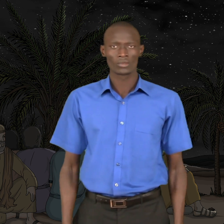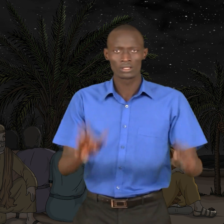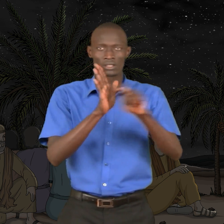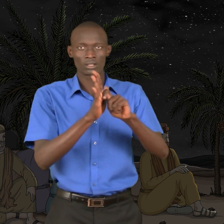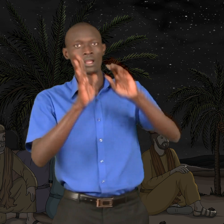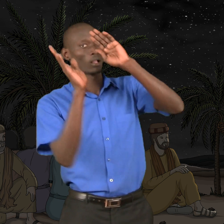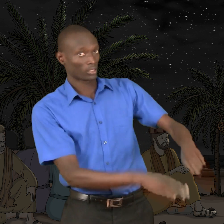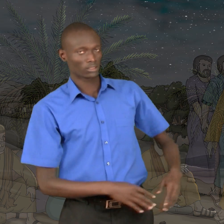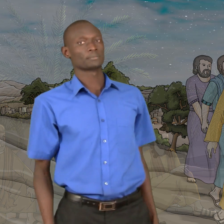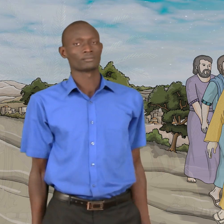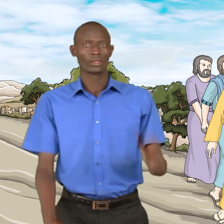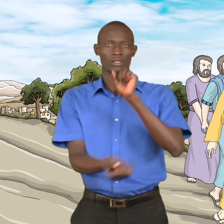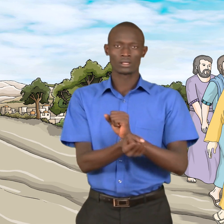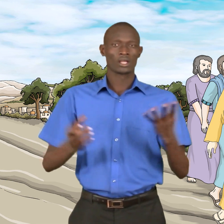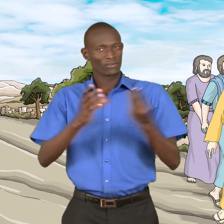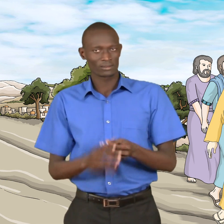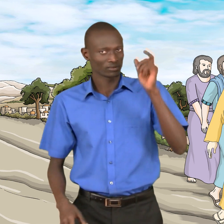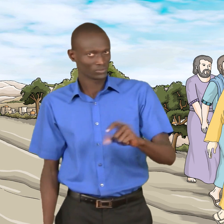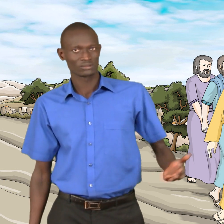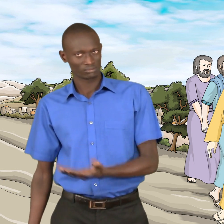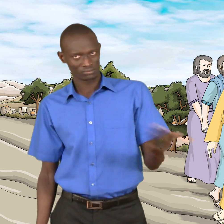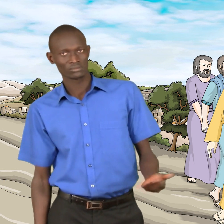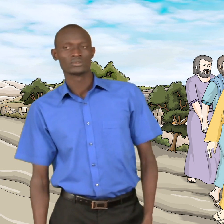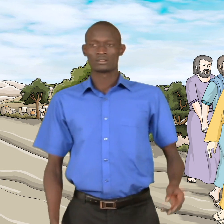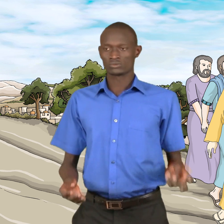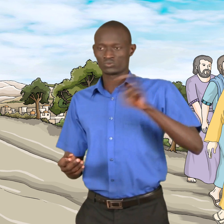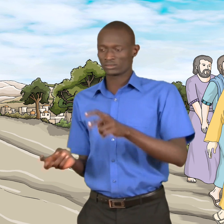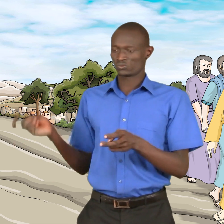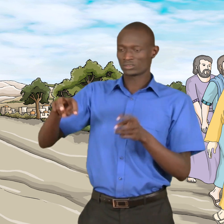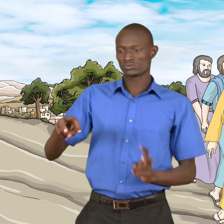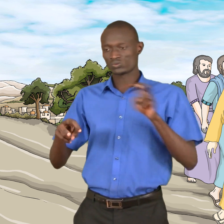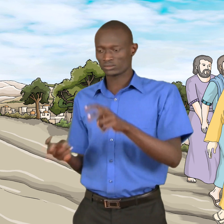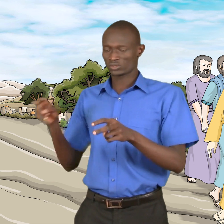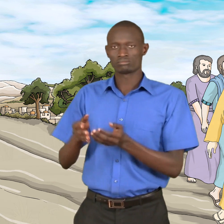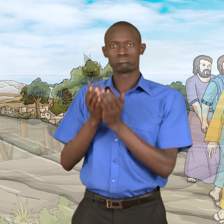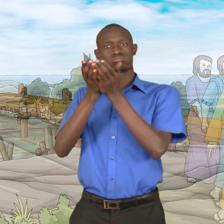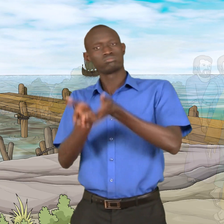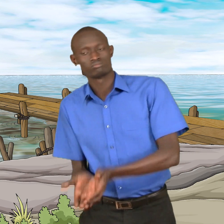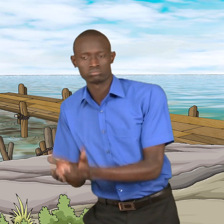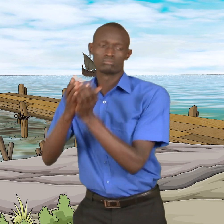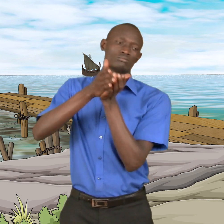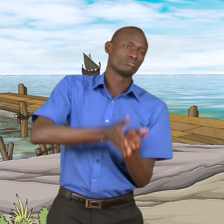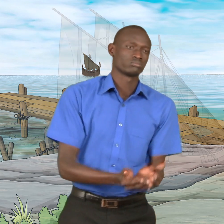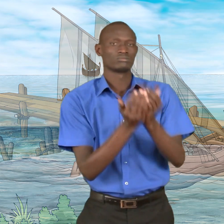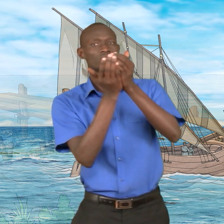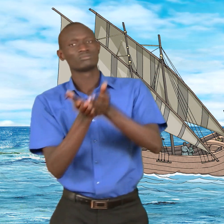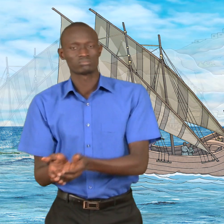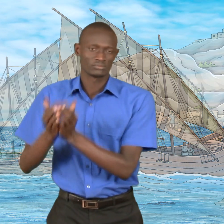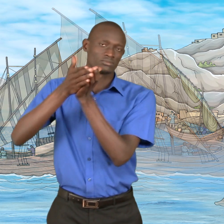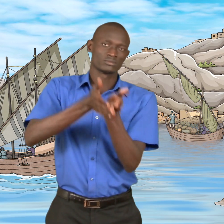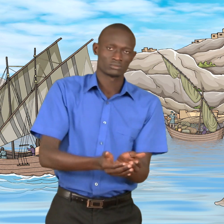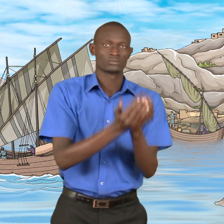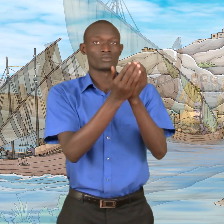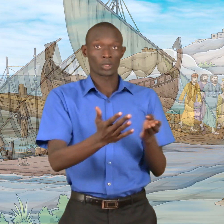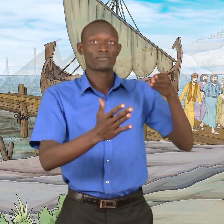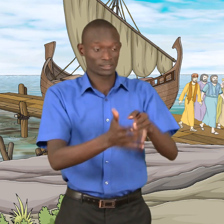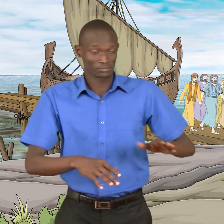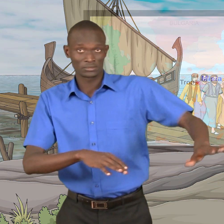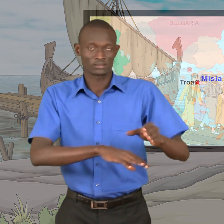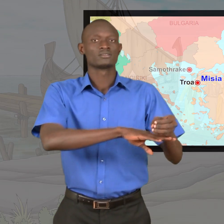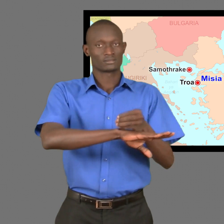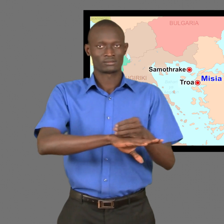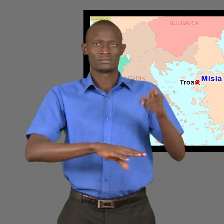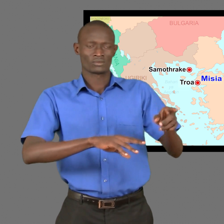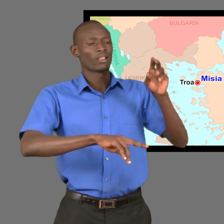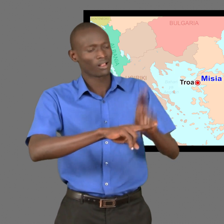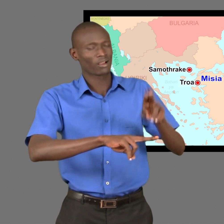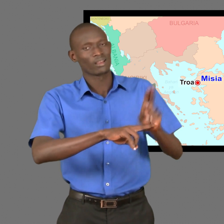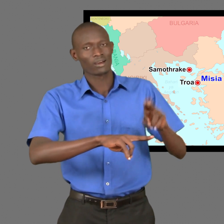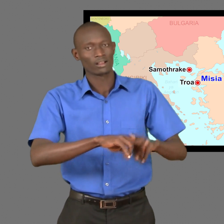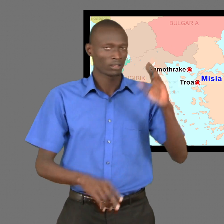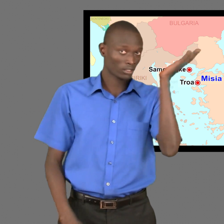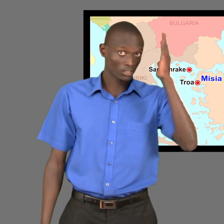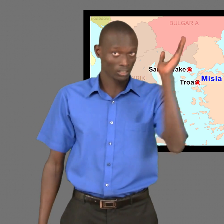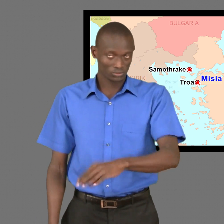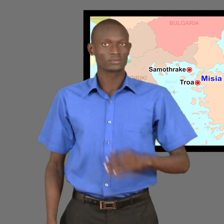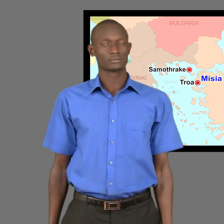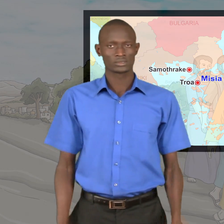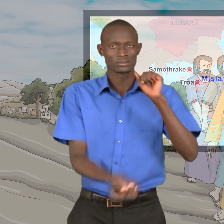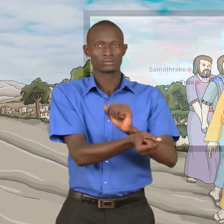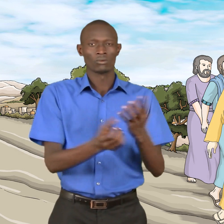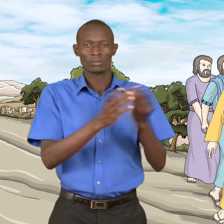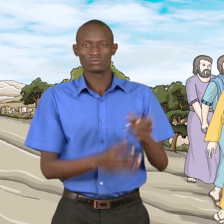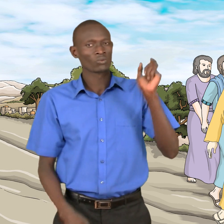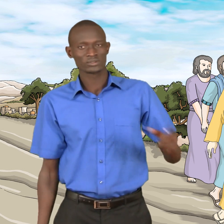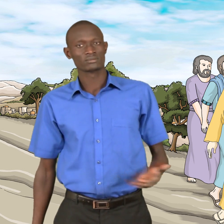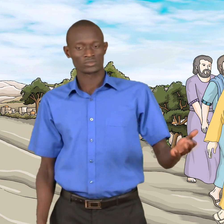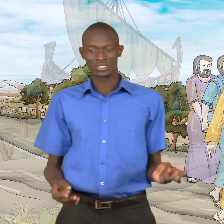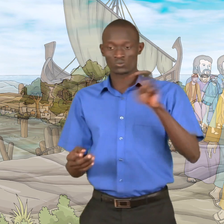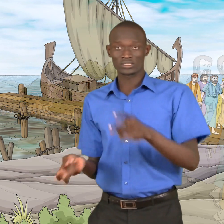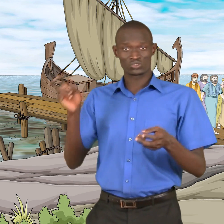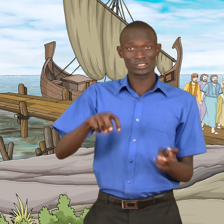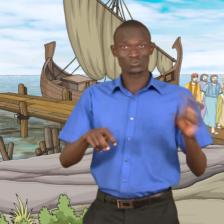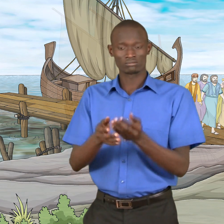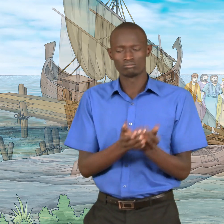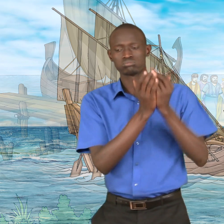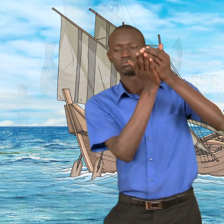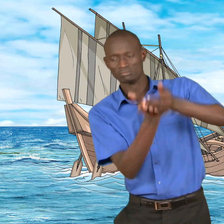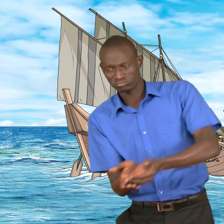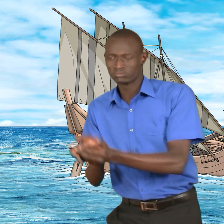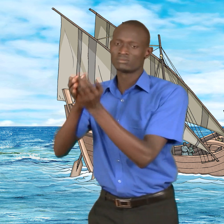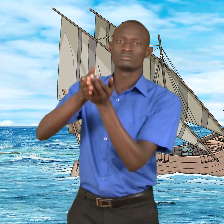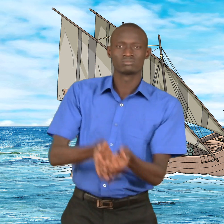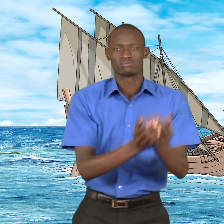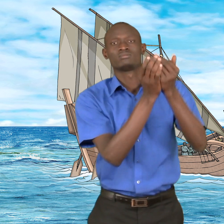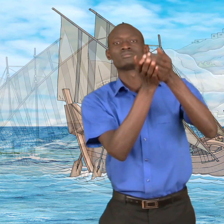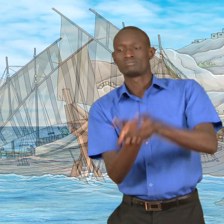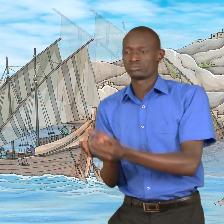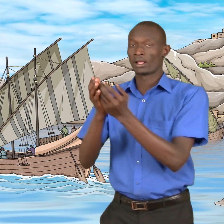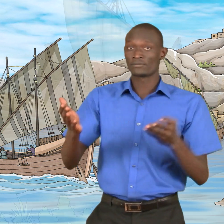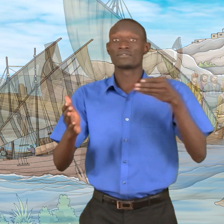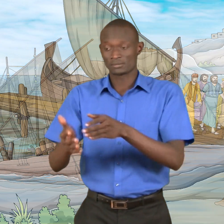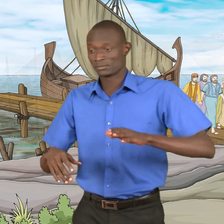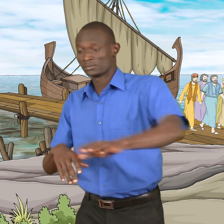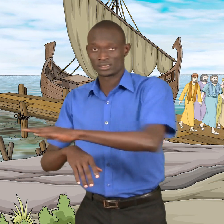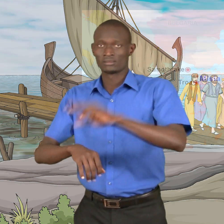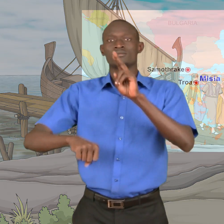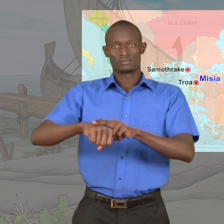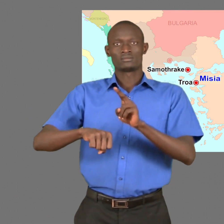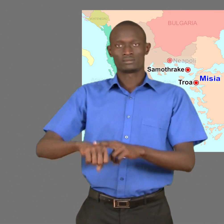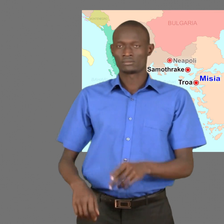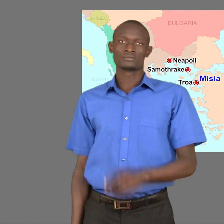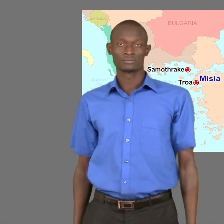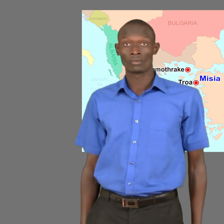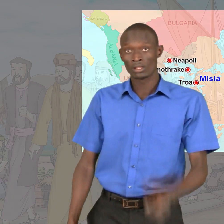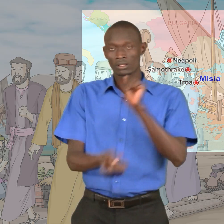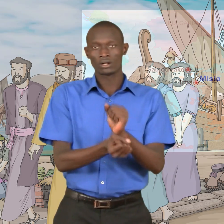As soon as Paul had seen the vision, we got ready to leave for Macedonia, concluding that God had called us to preach the gospel to them.